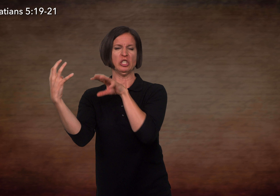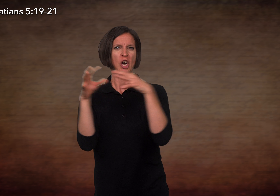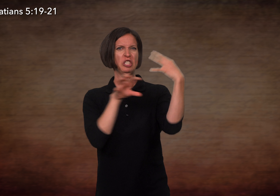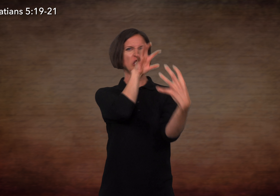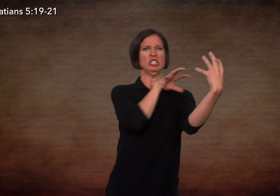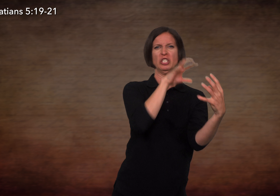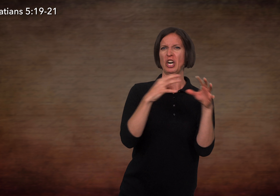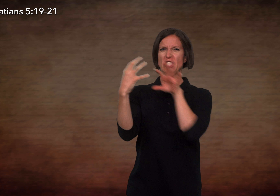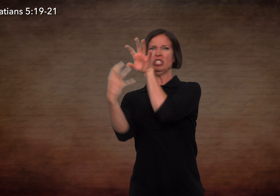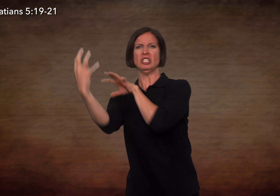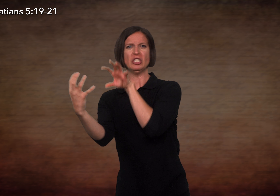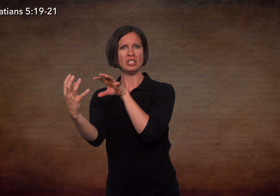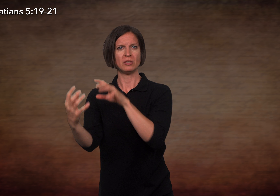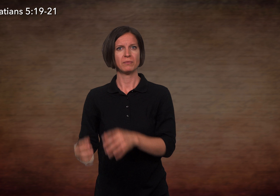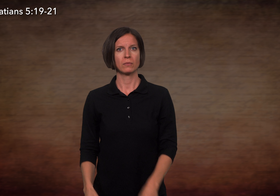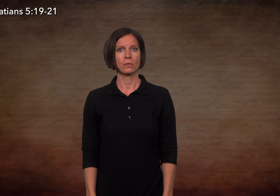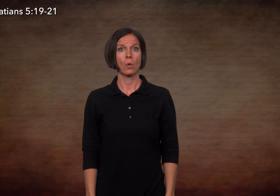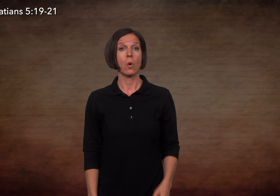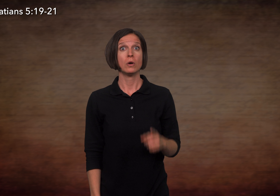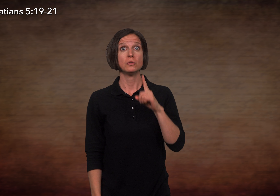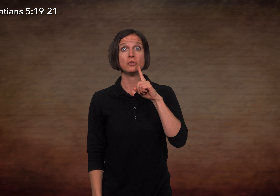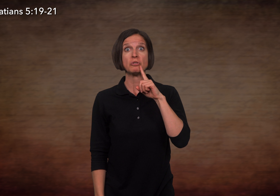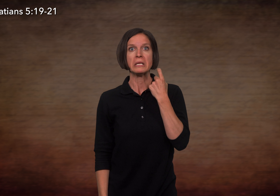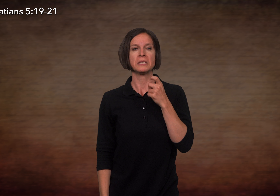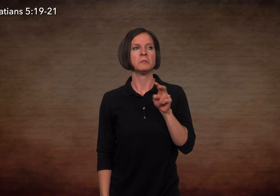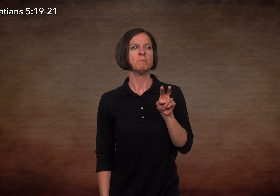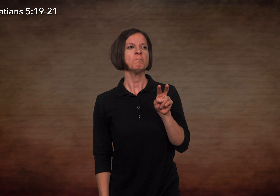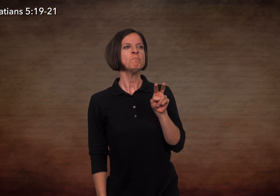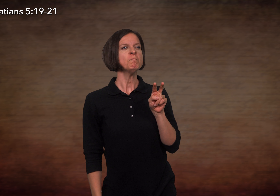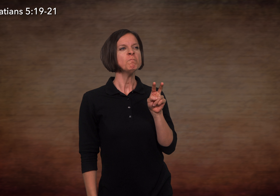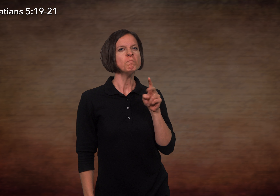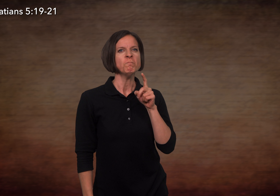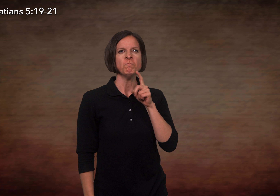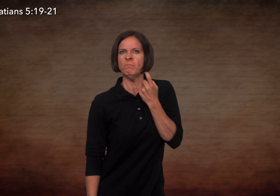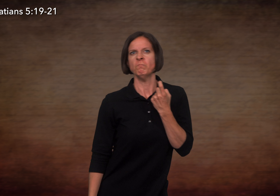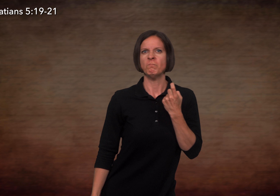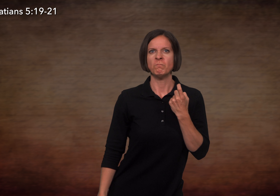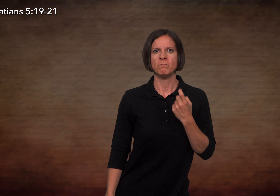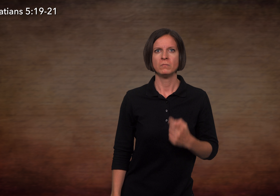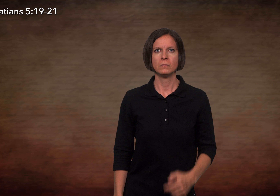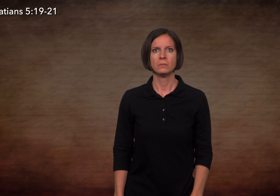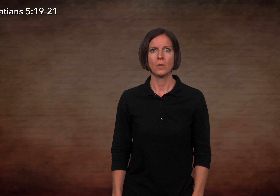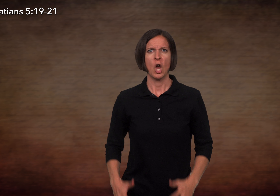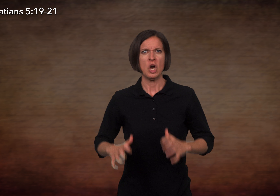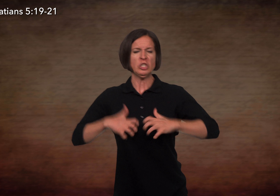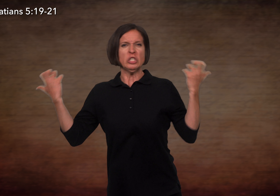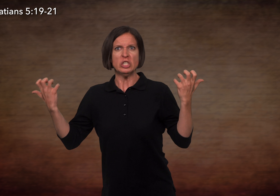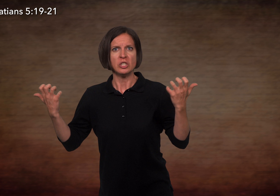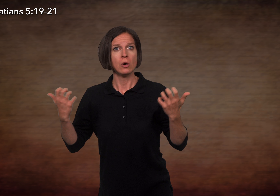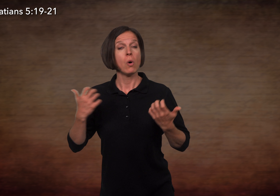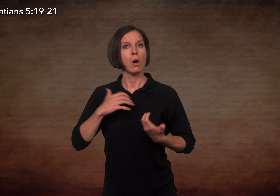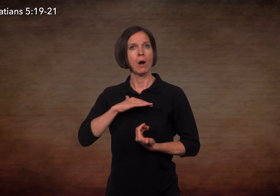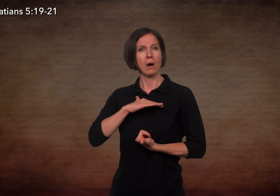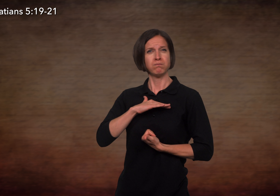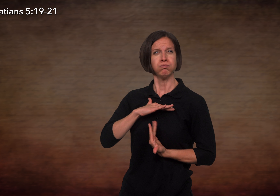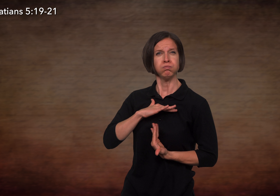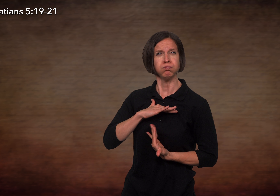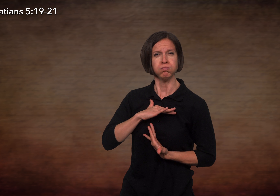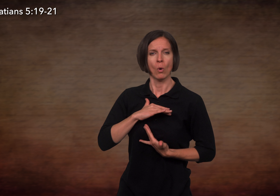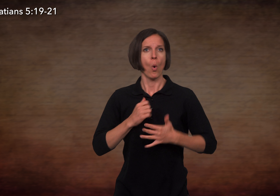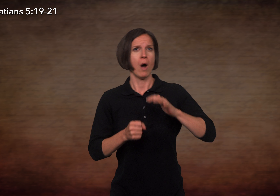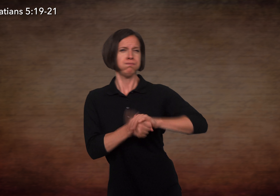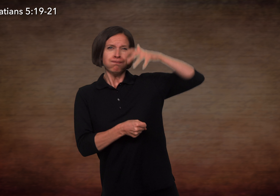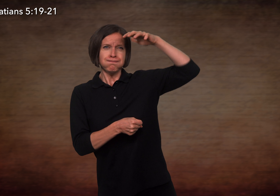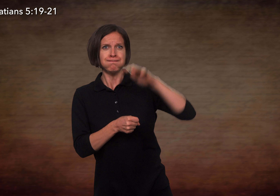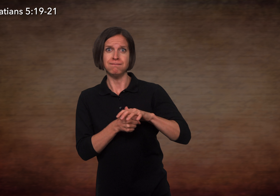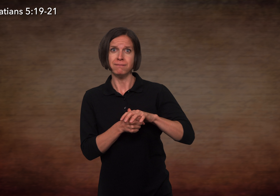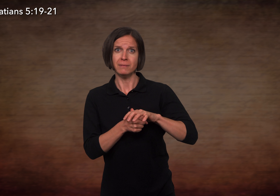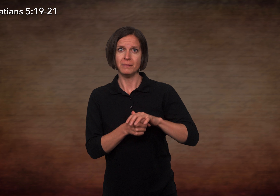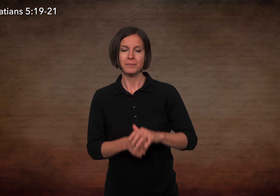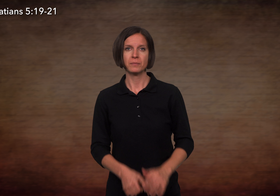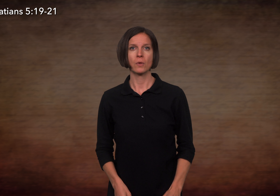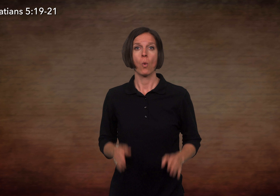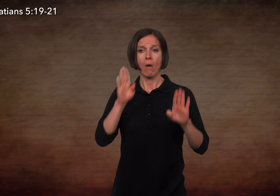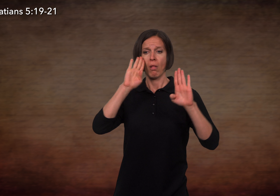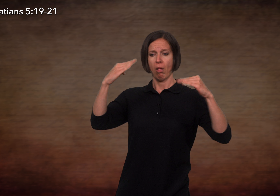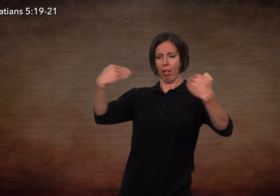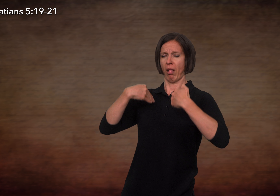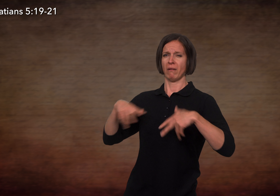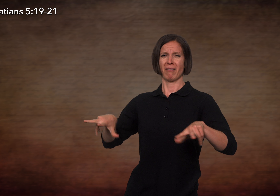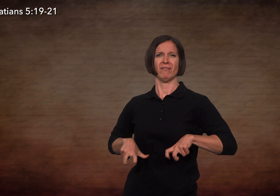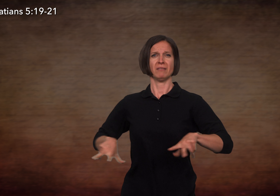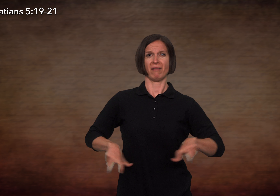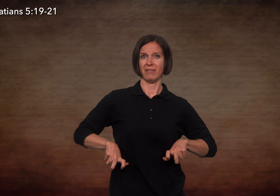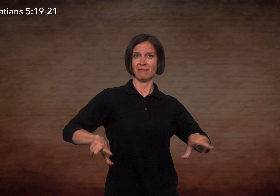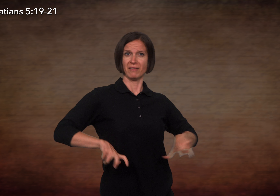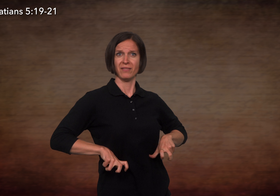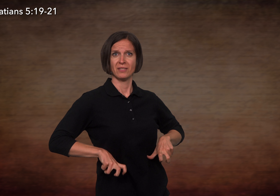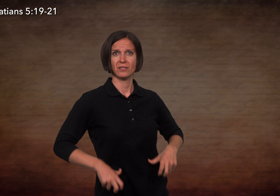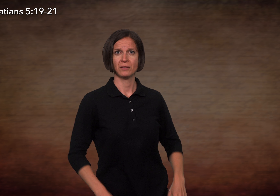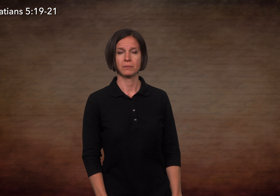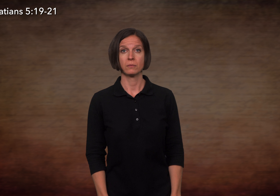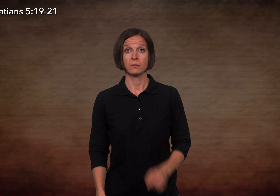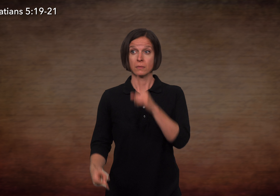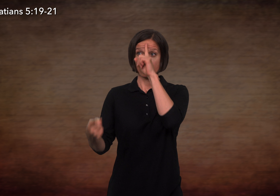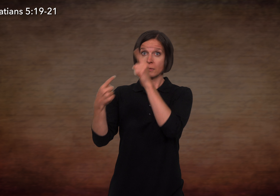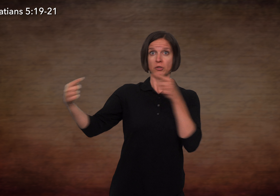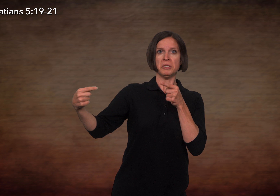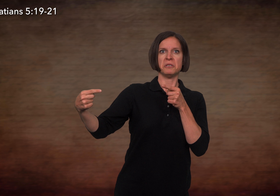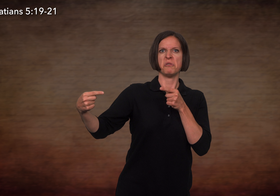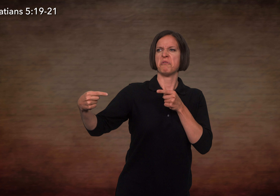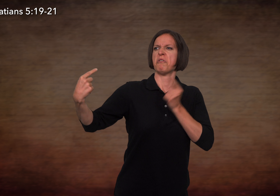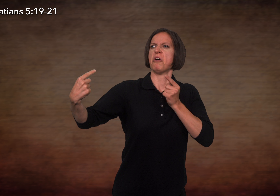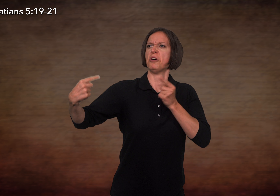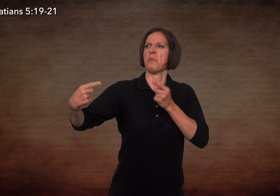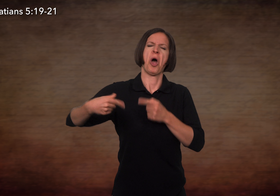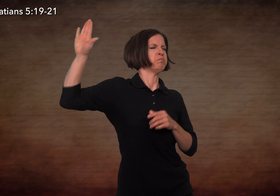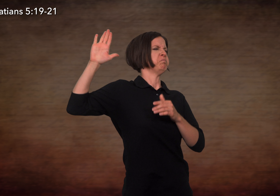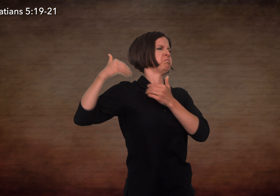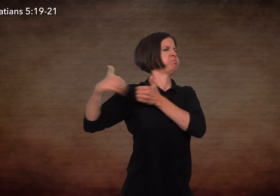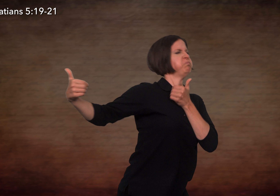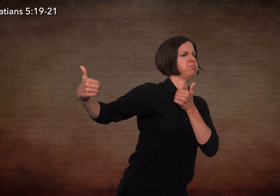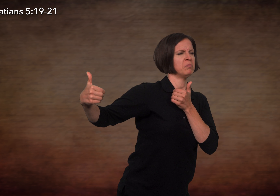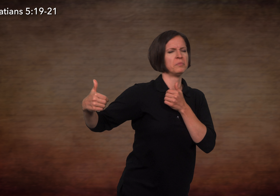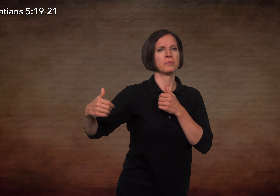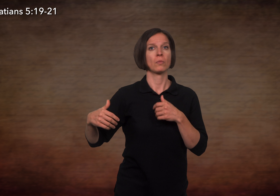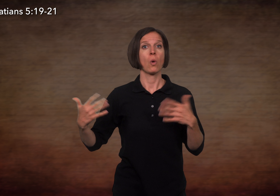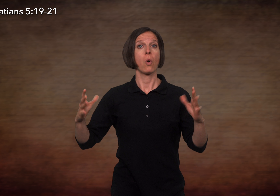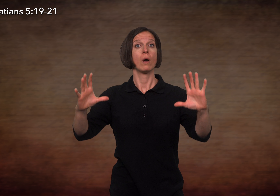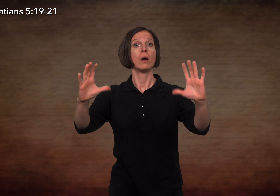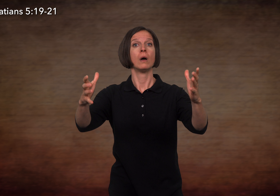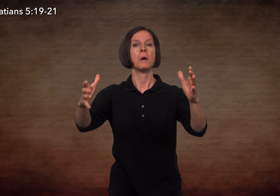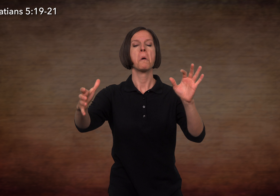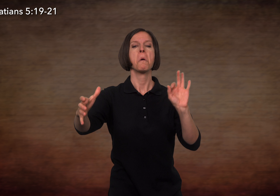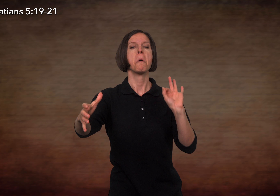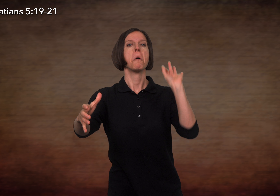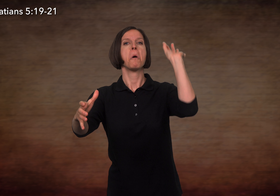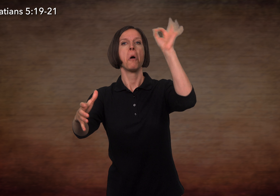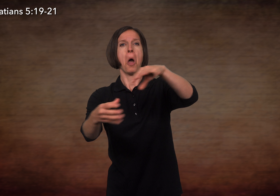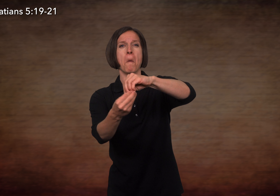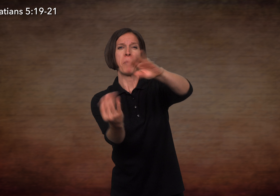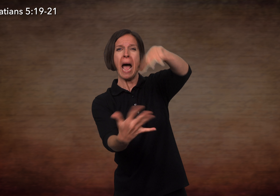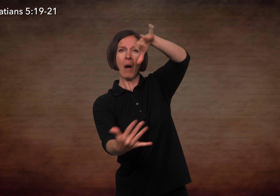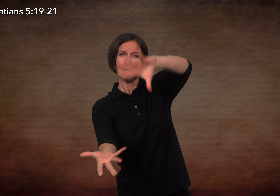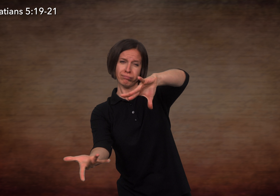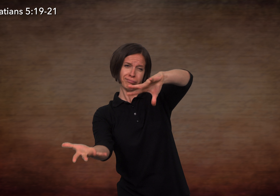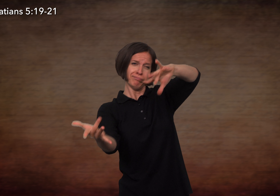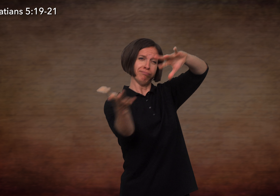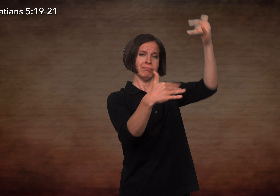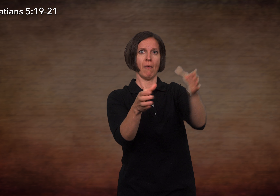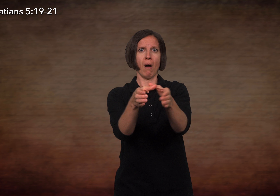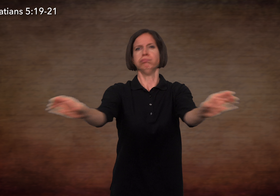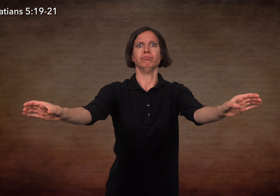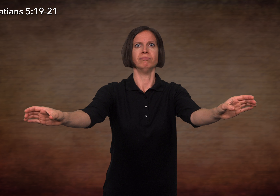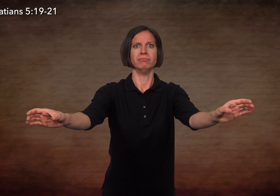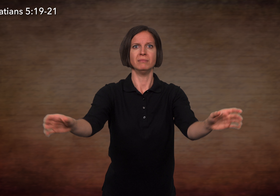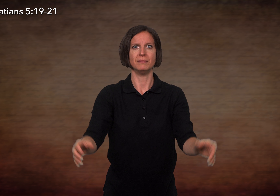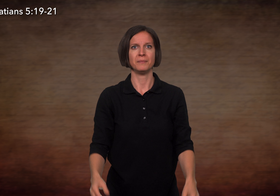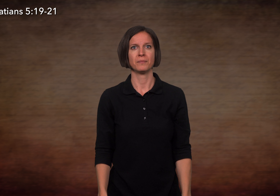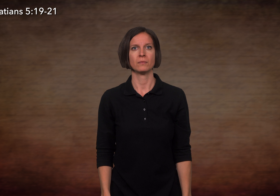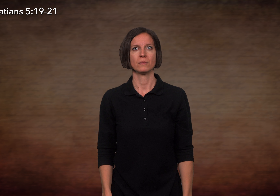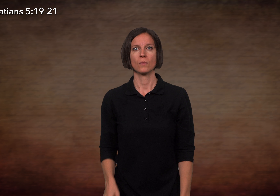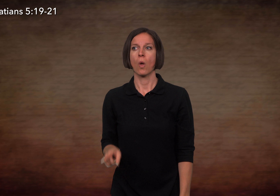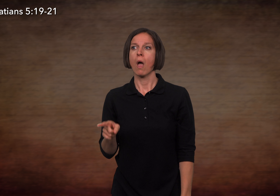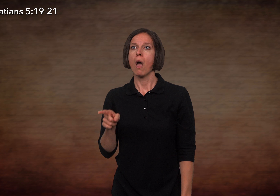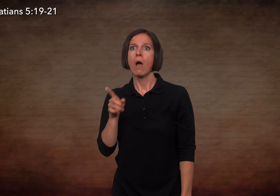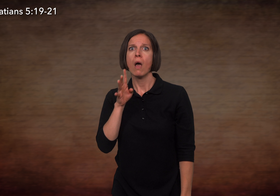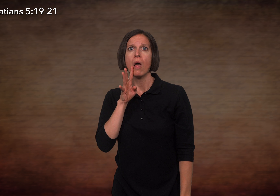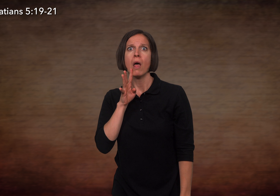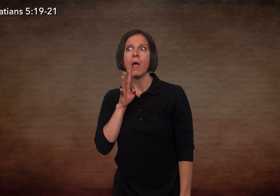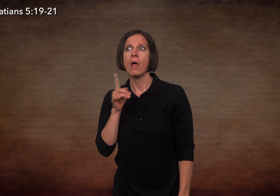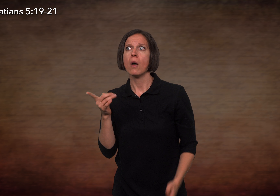rivalries, divisions, factions, and envy;